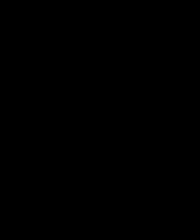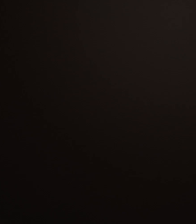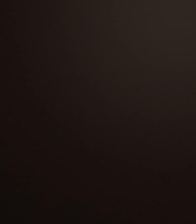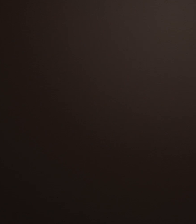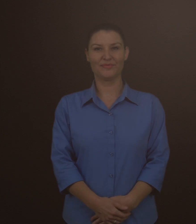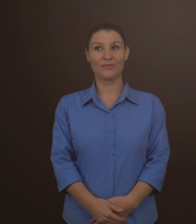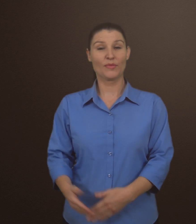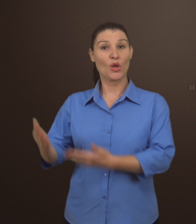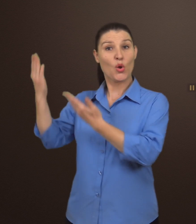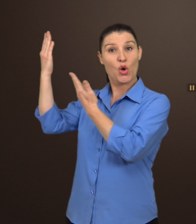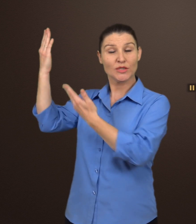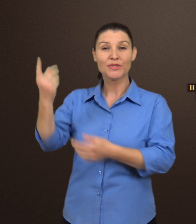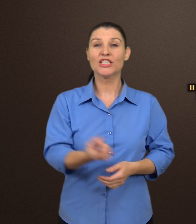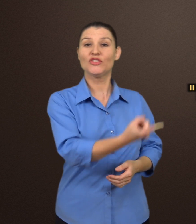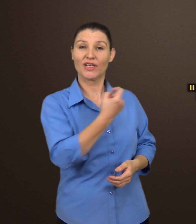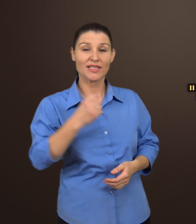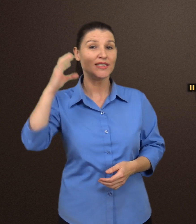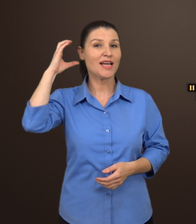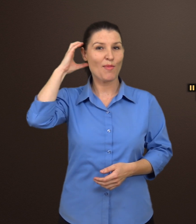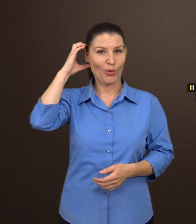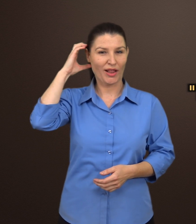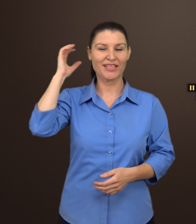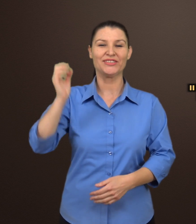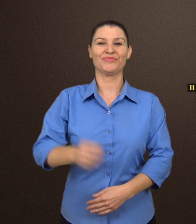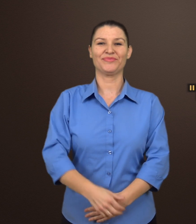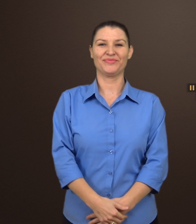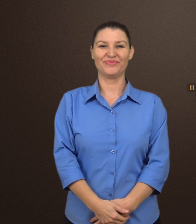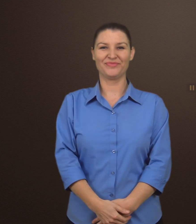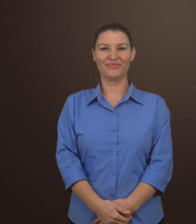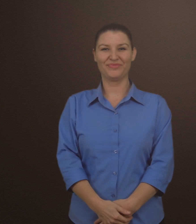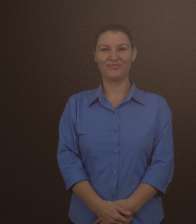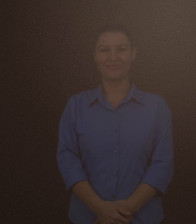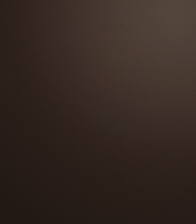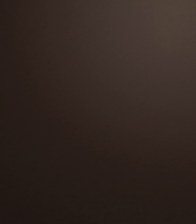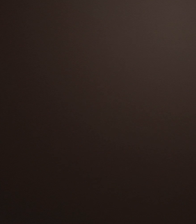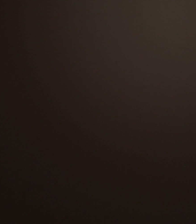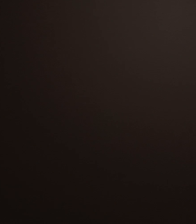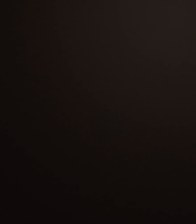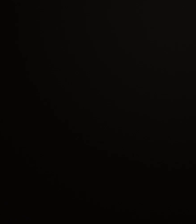The Lord calls Samuel